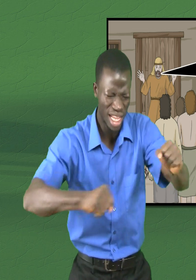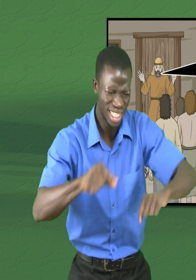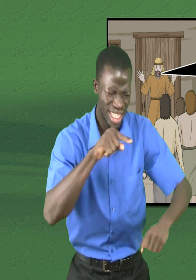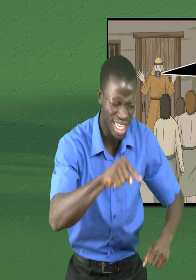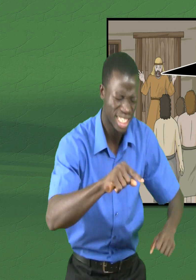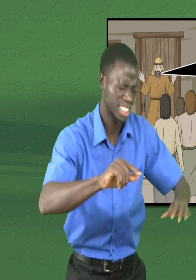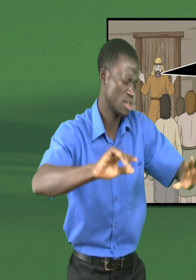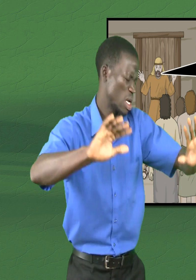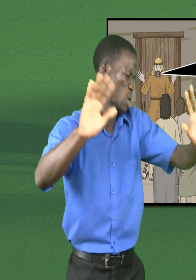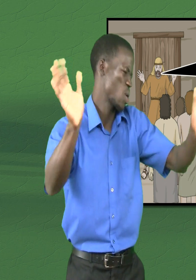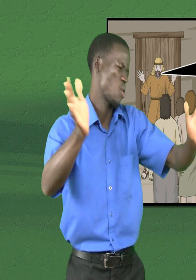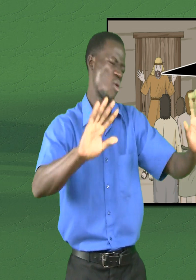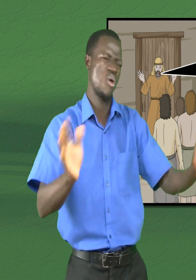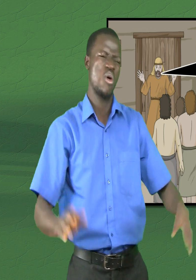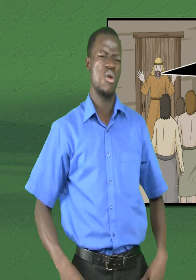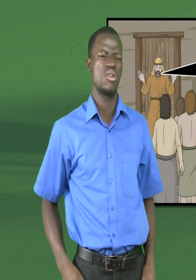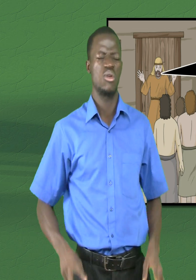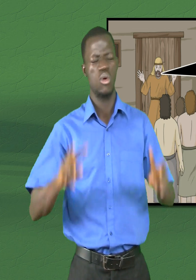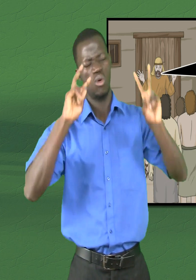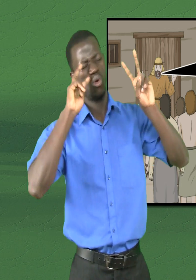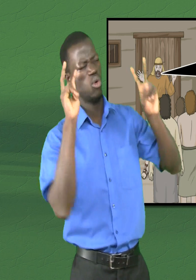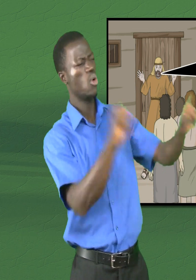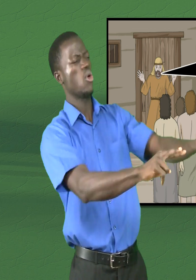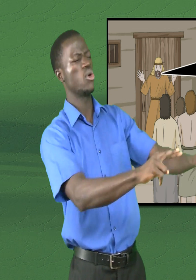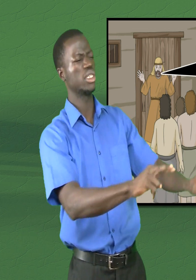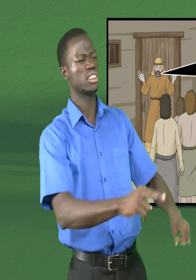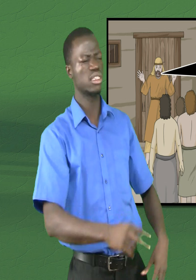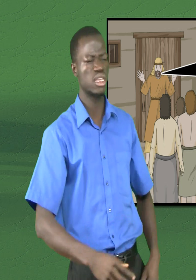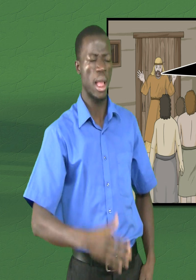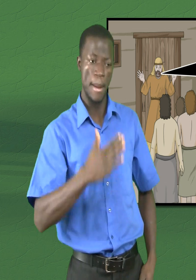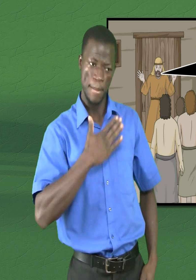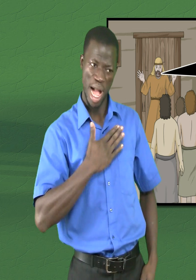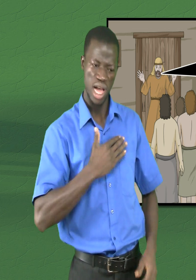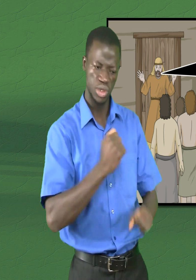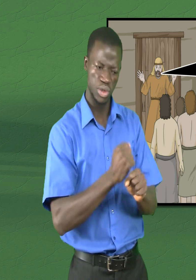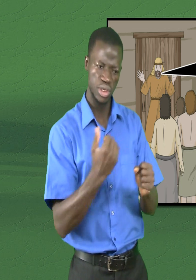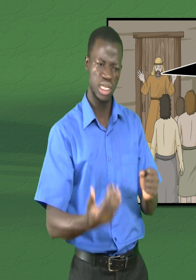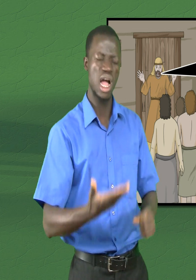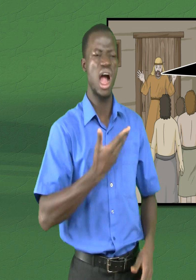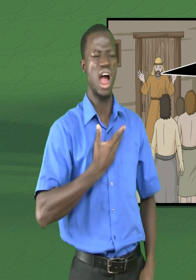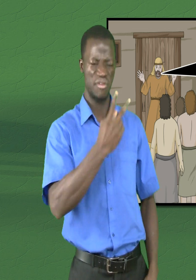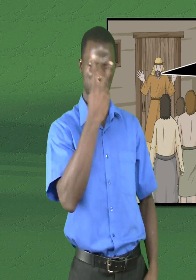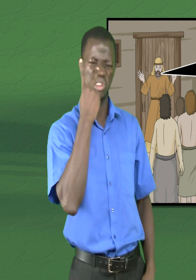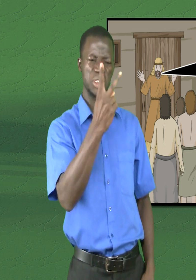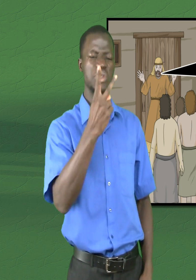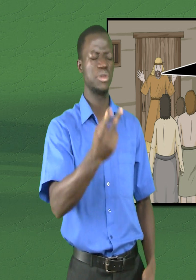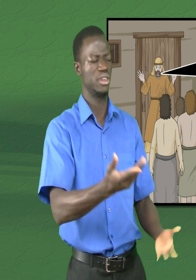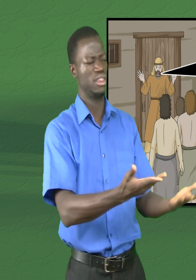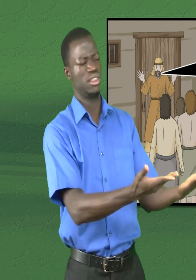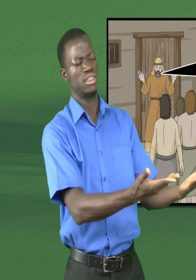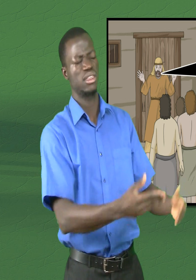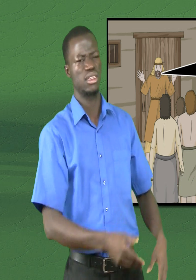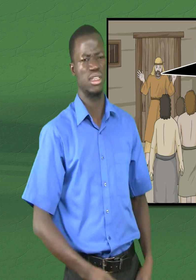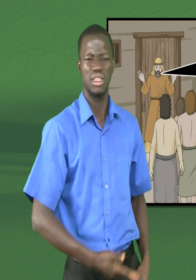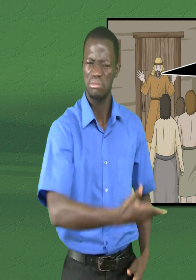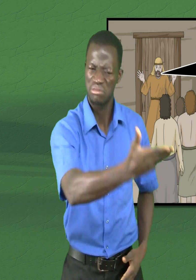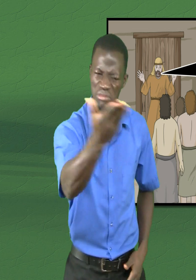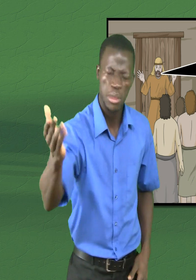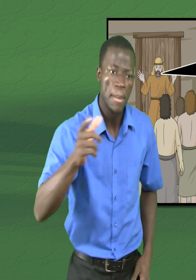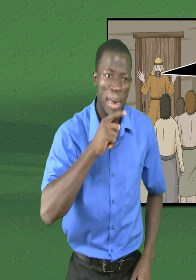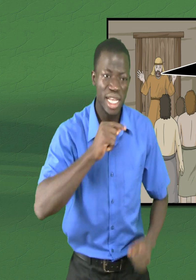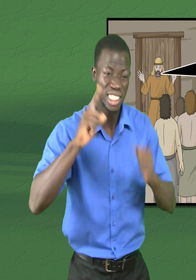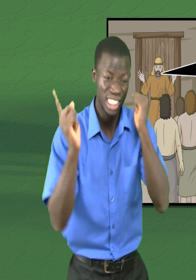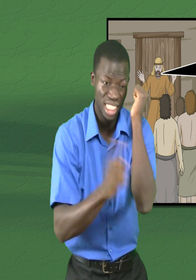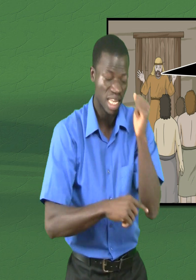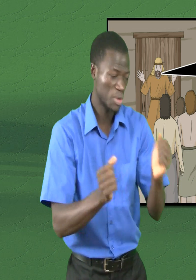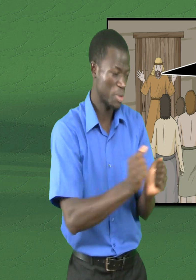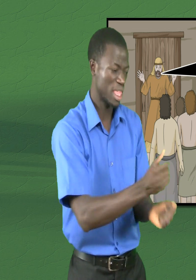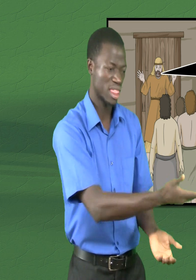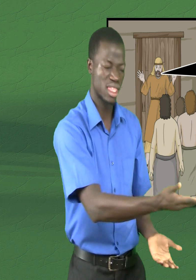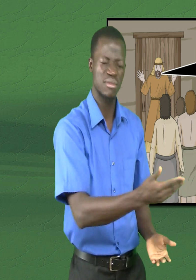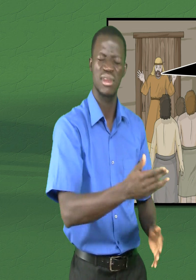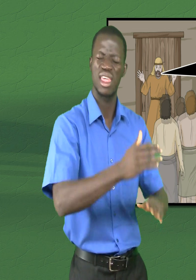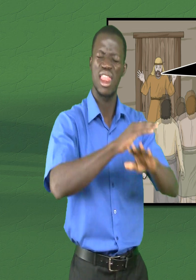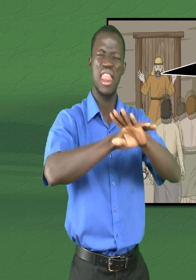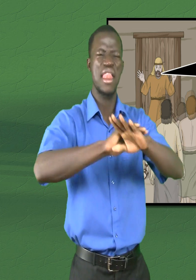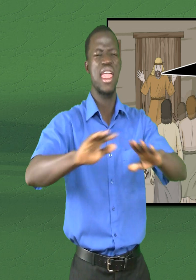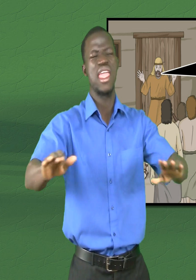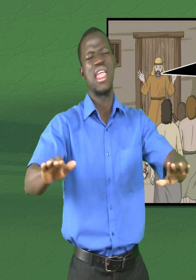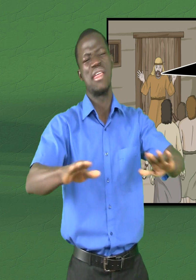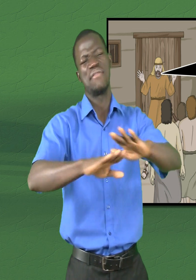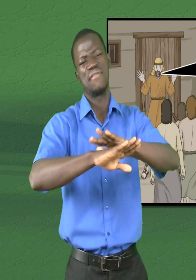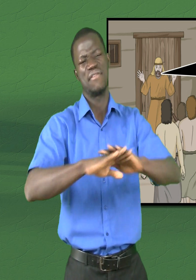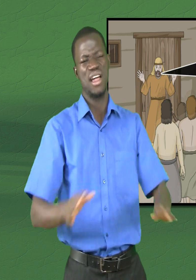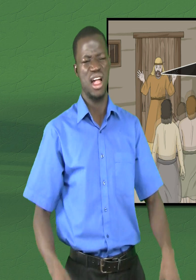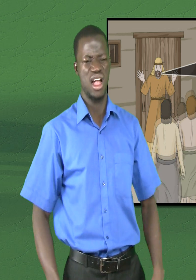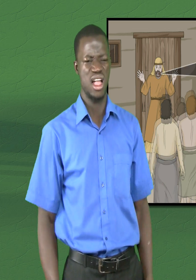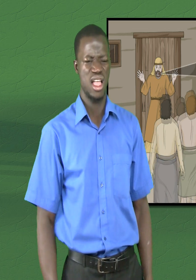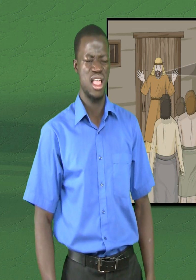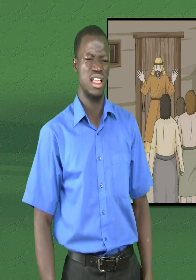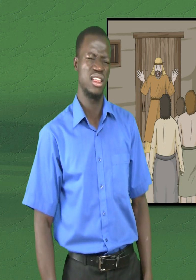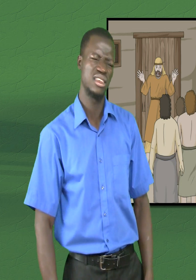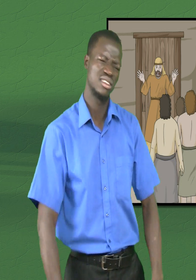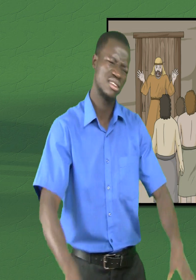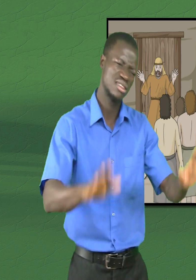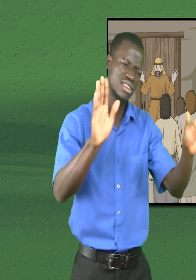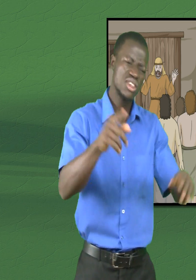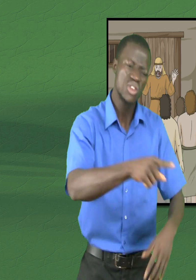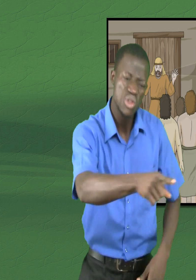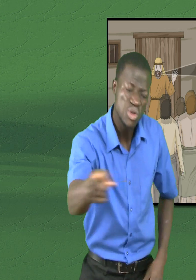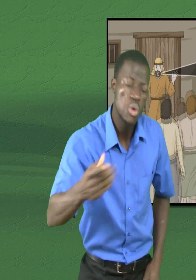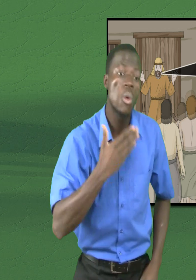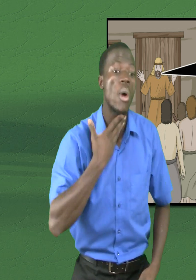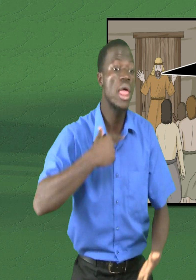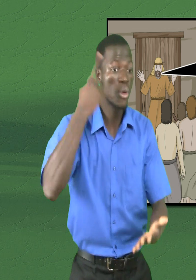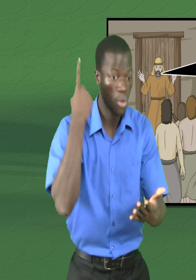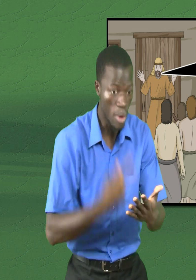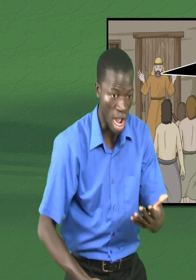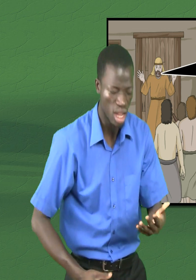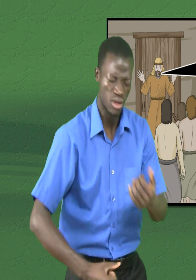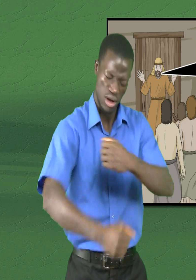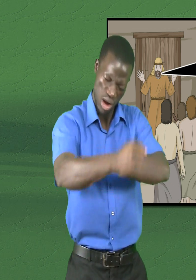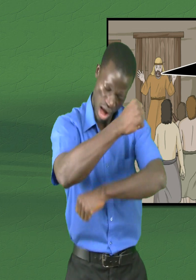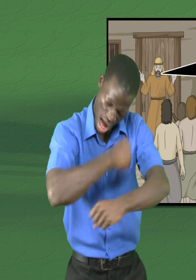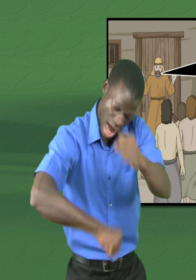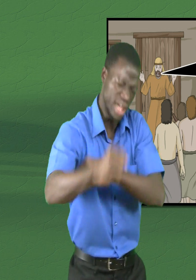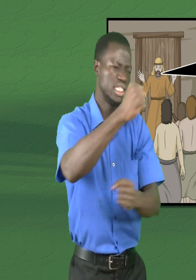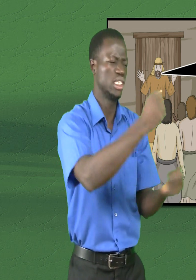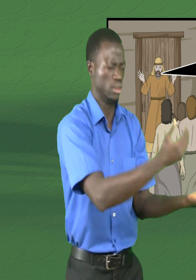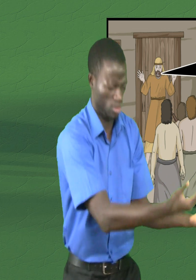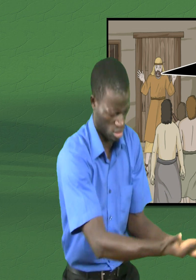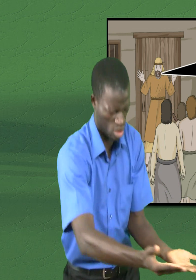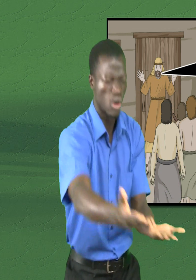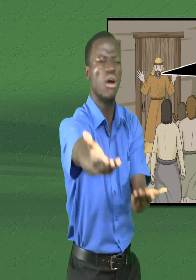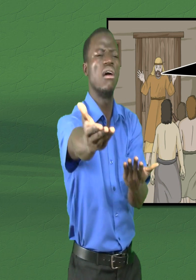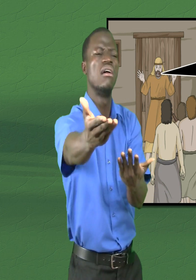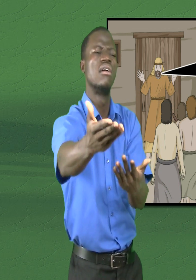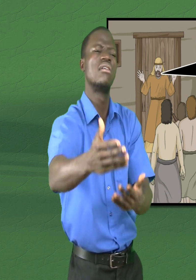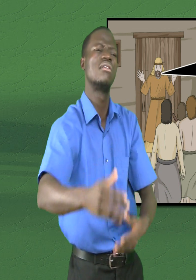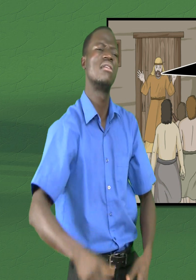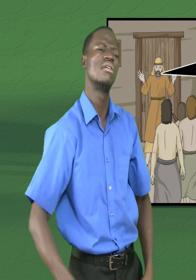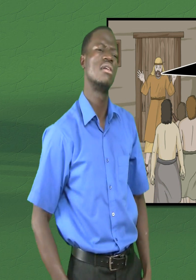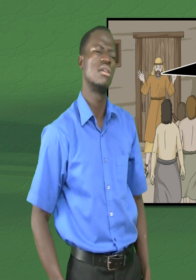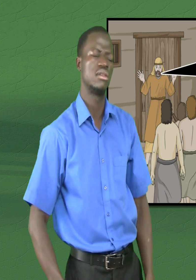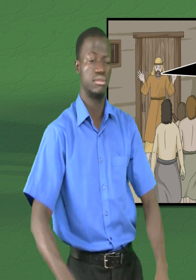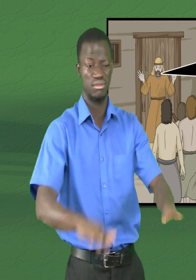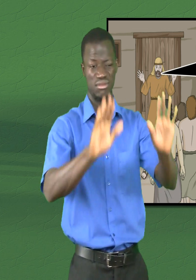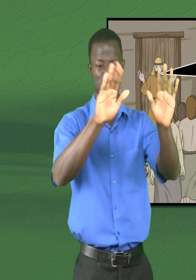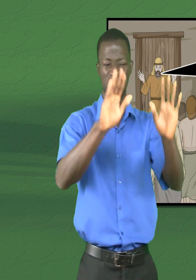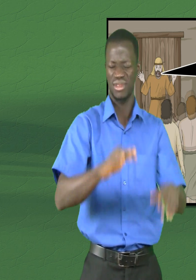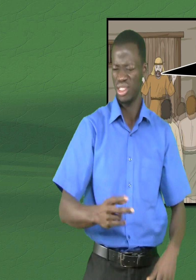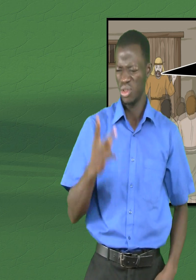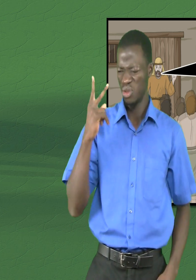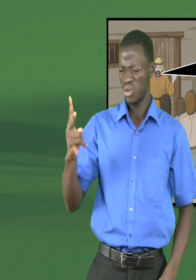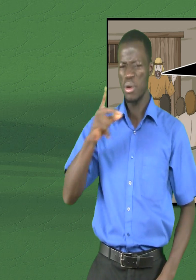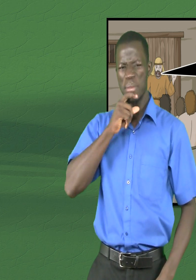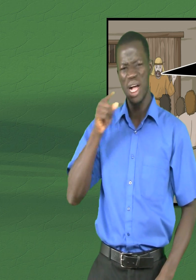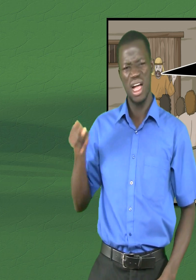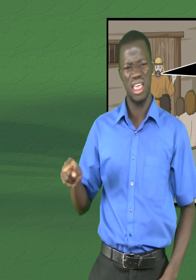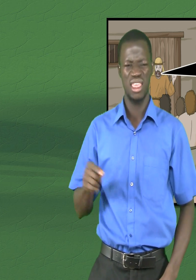Look, I have two daughters who have never slept with a man. Let me bring them to you, and you can do to them as you please.